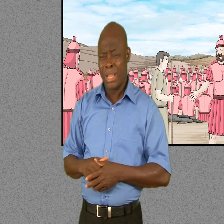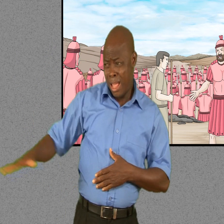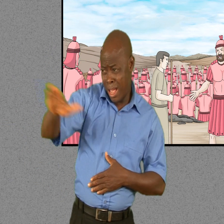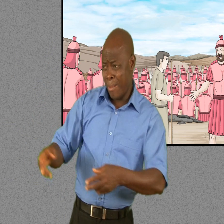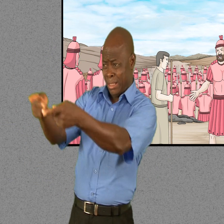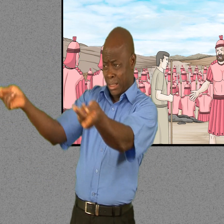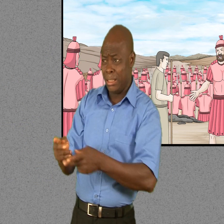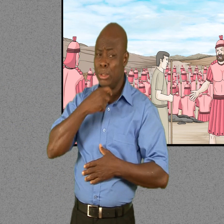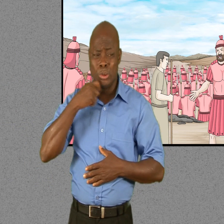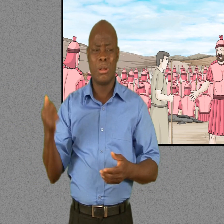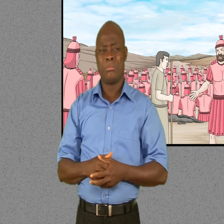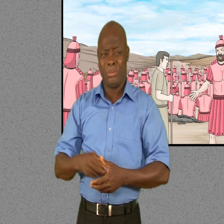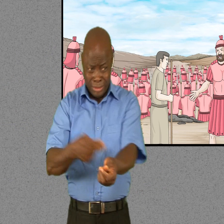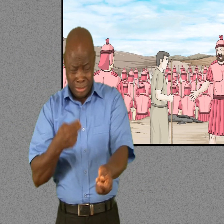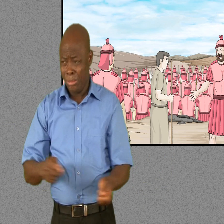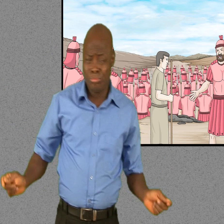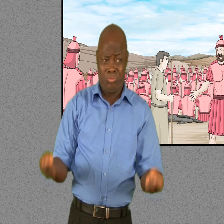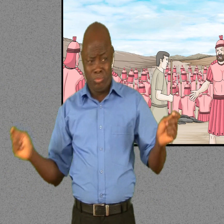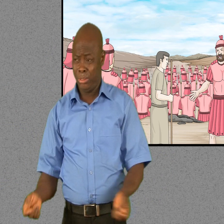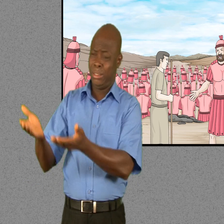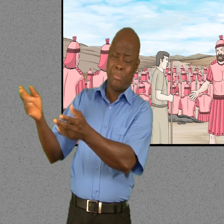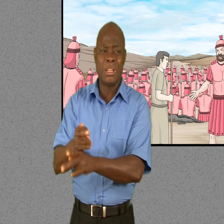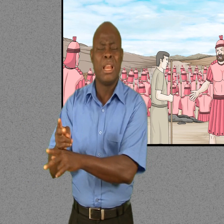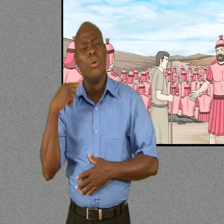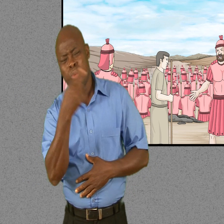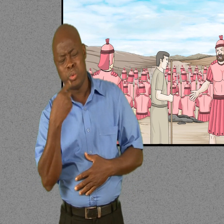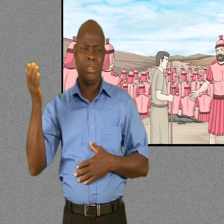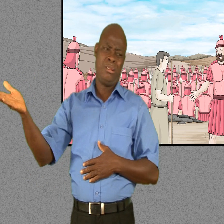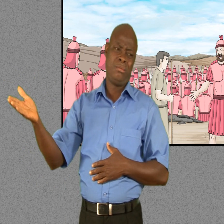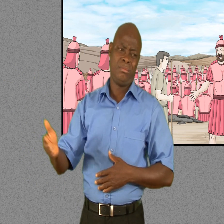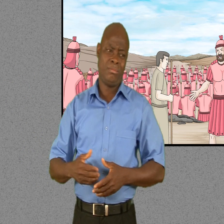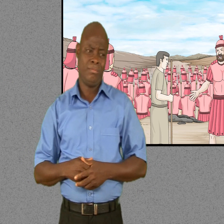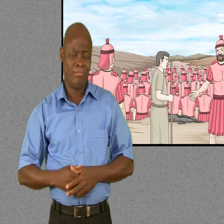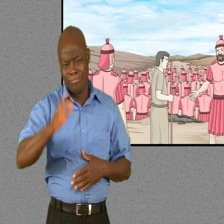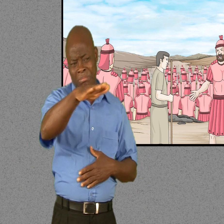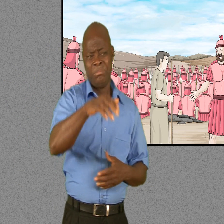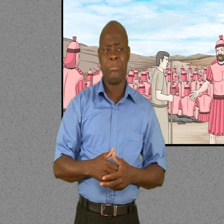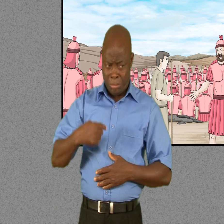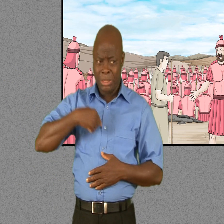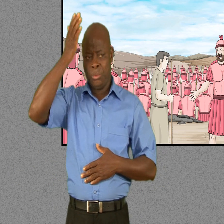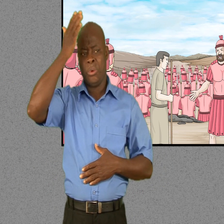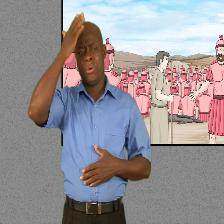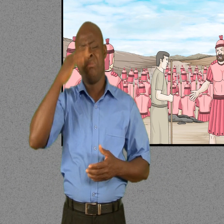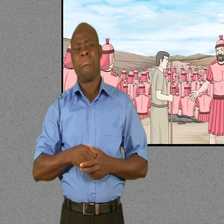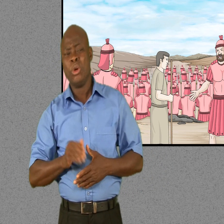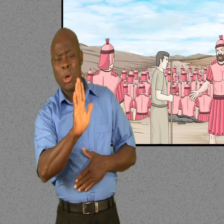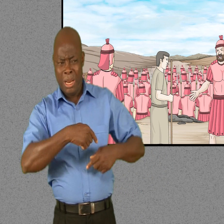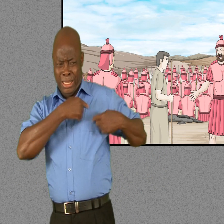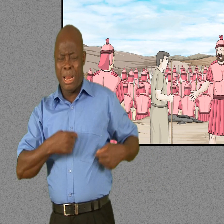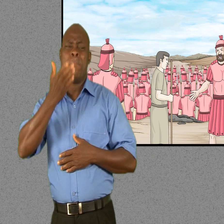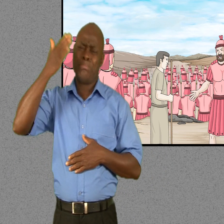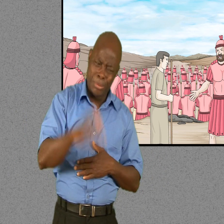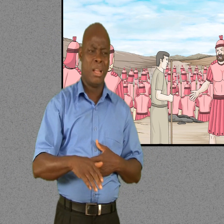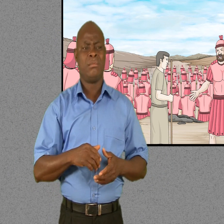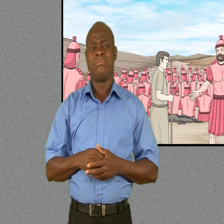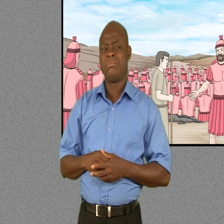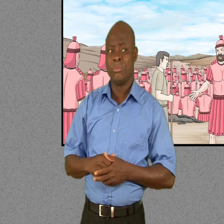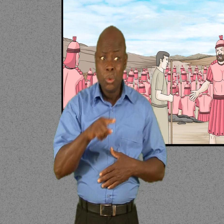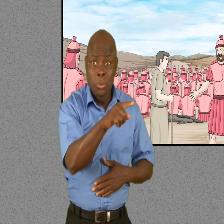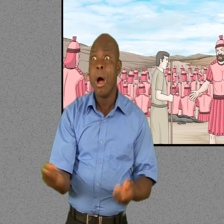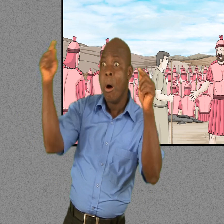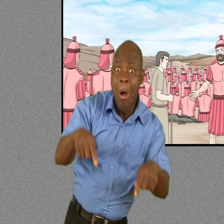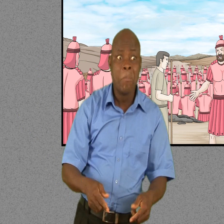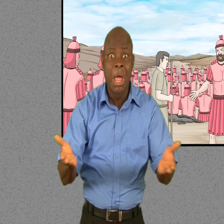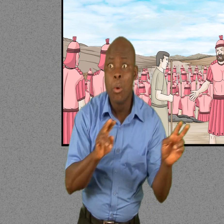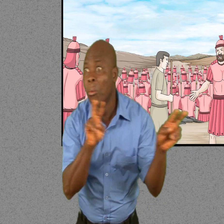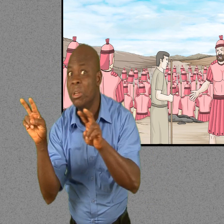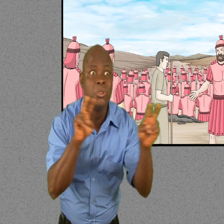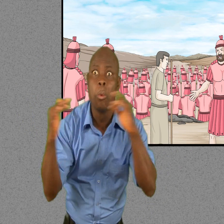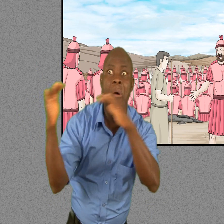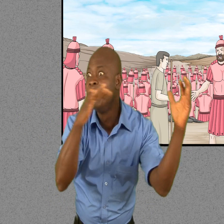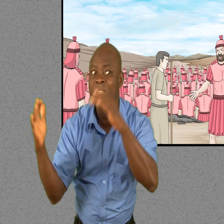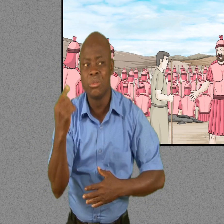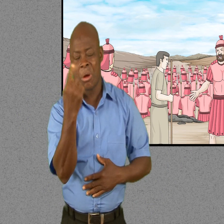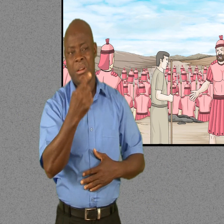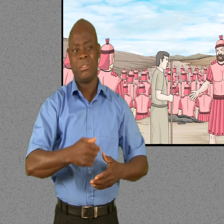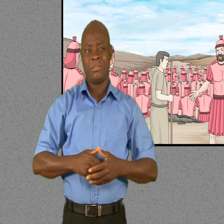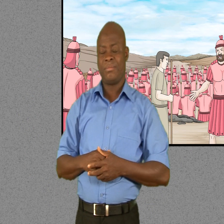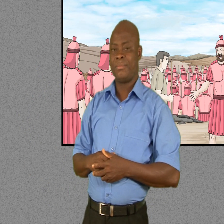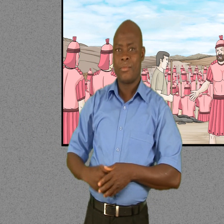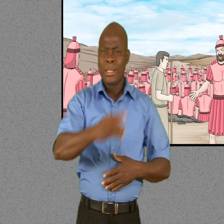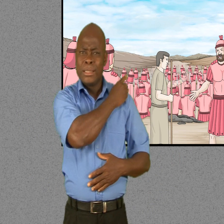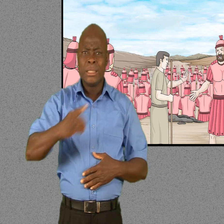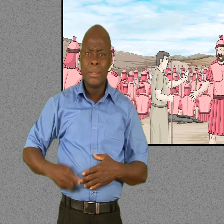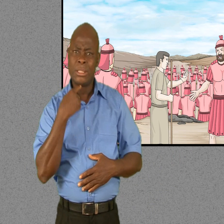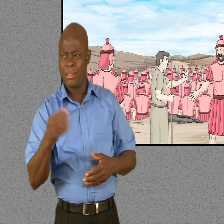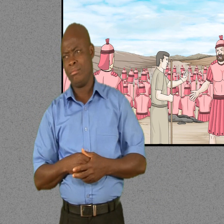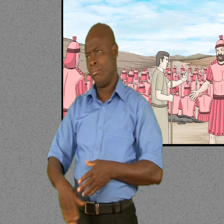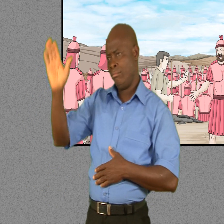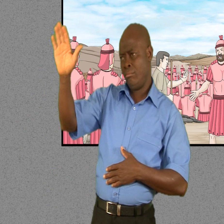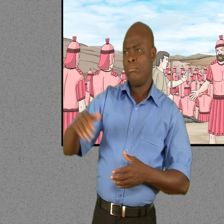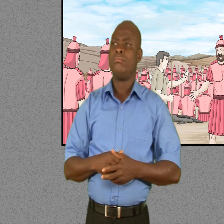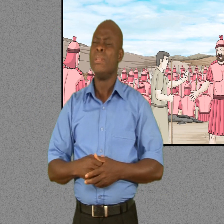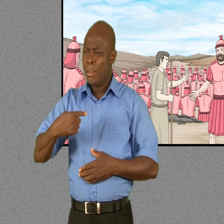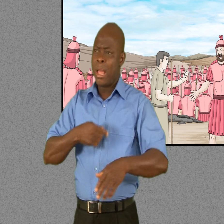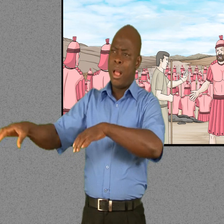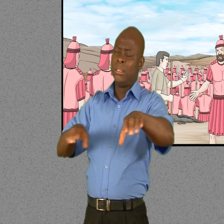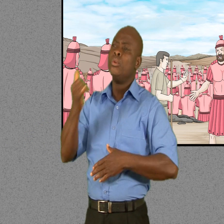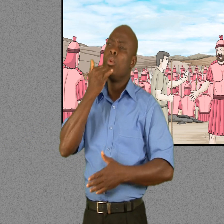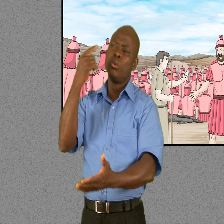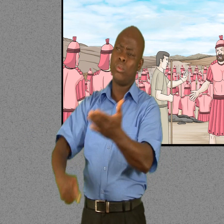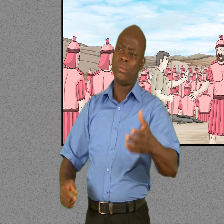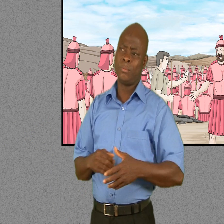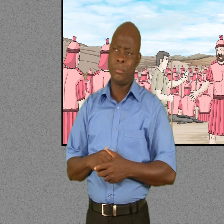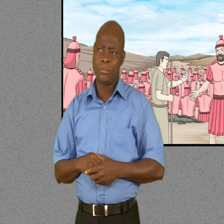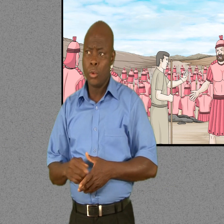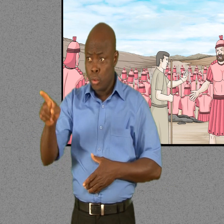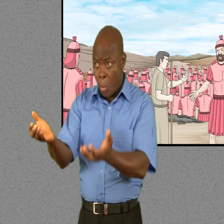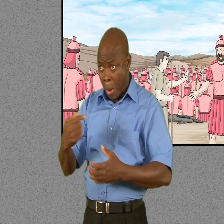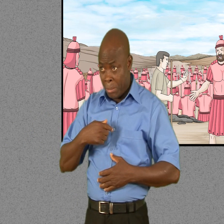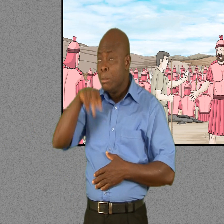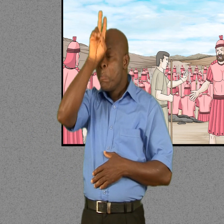he asked. “And with whom did you leave those few sheep in the wilderness? I know your pride and wickedness of heart—you have come down to see the battle!”